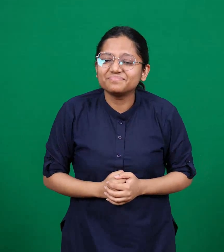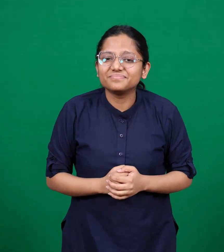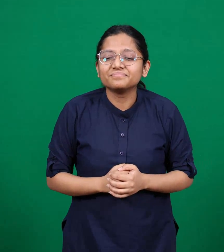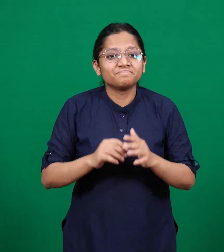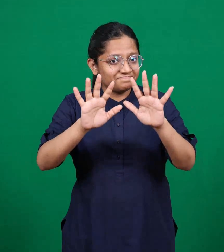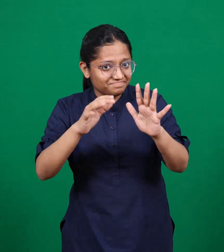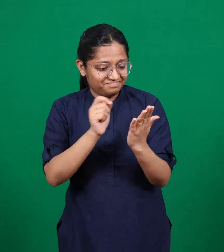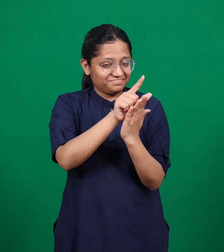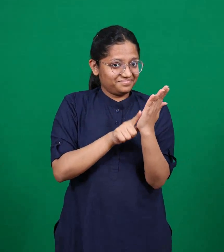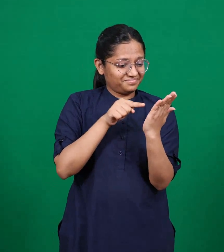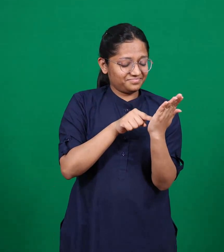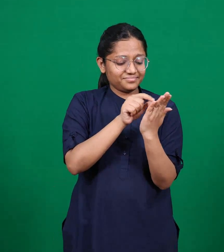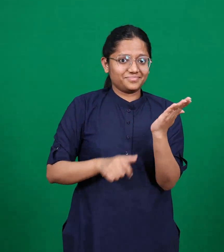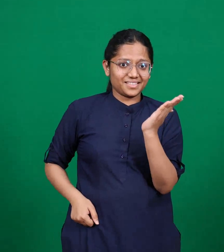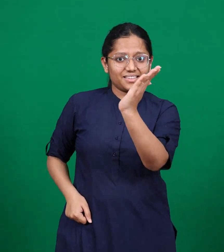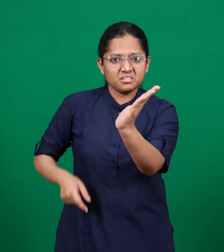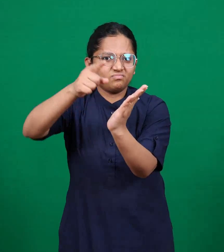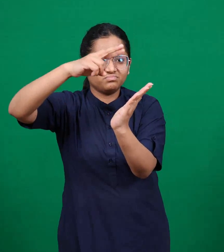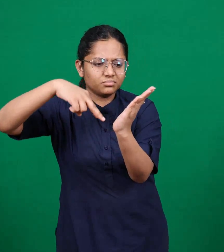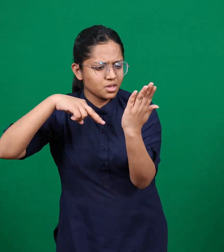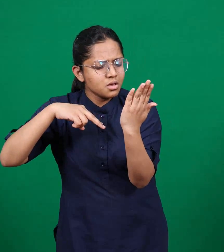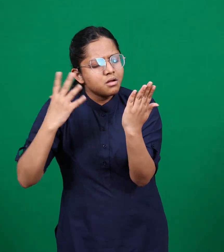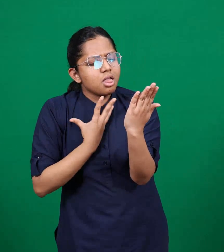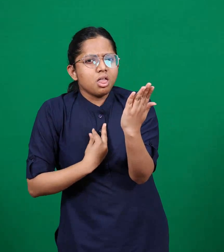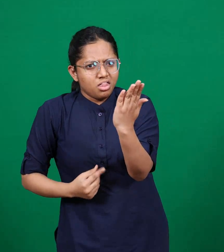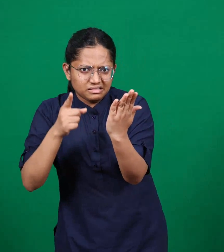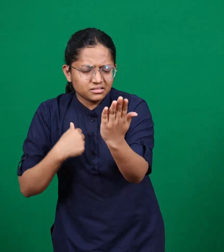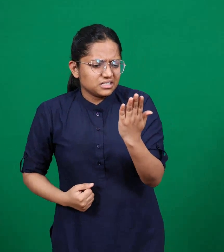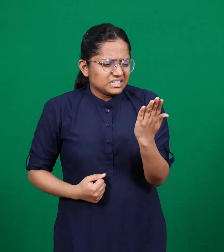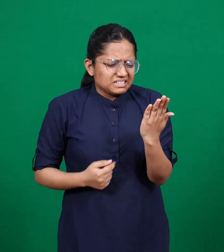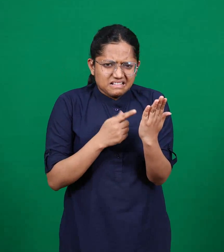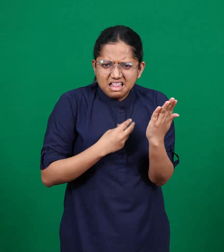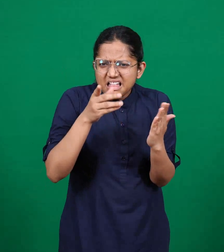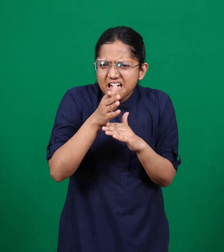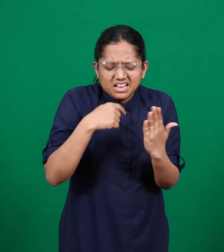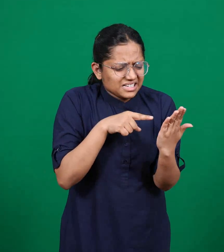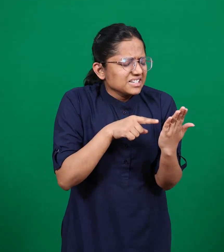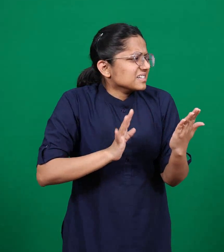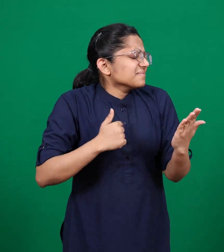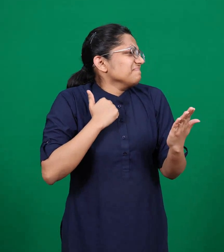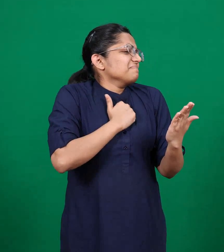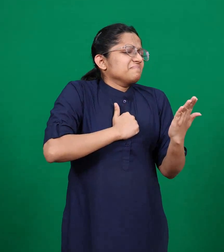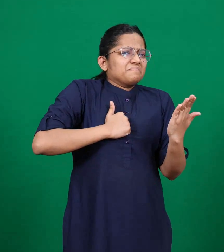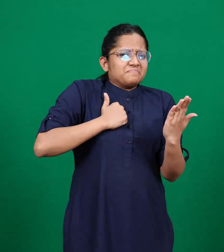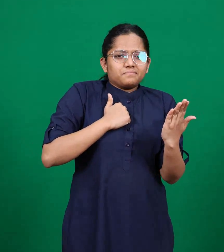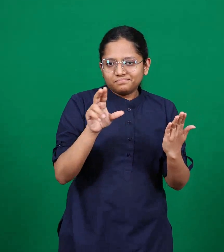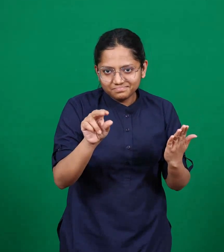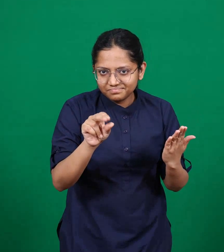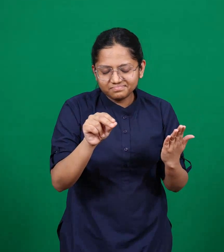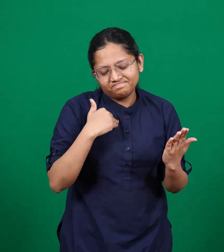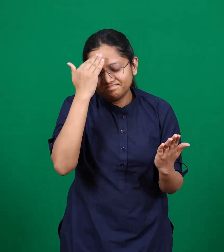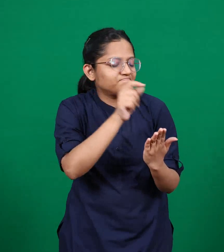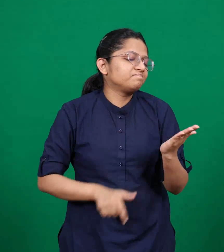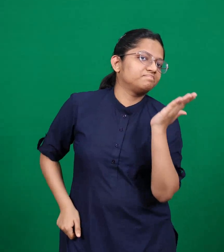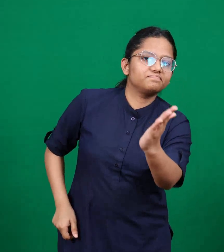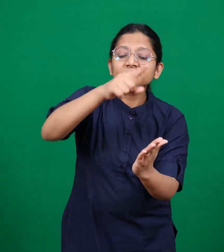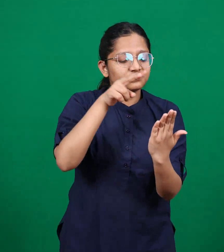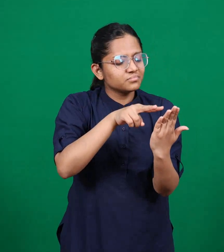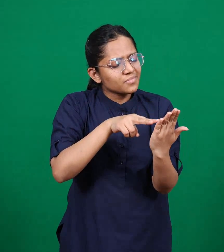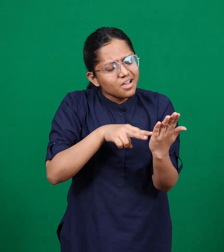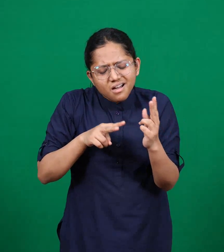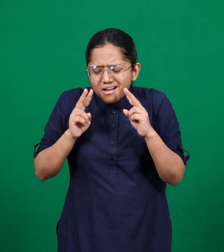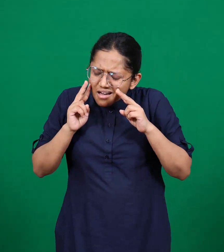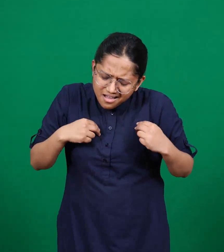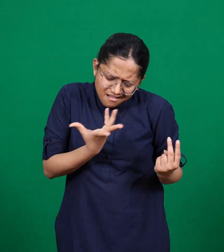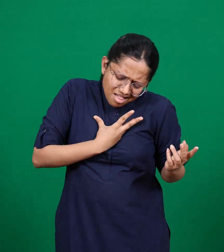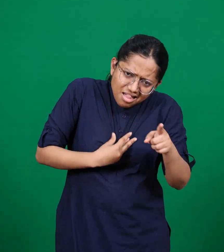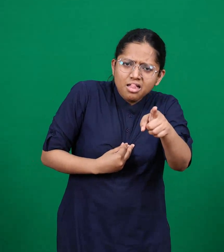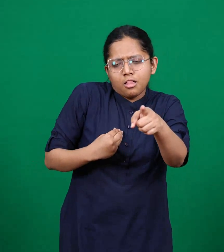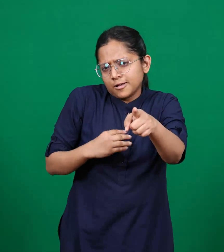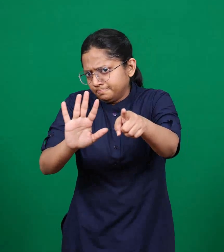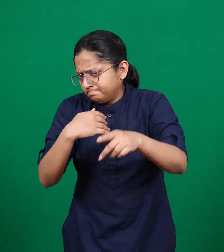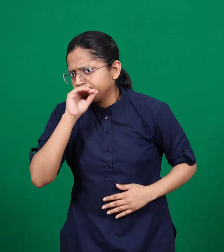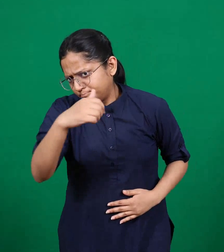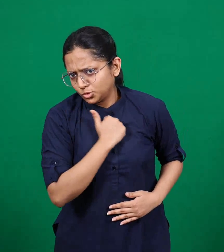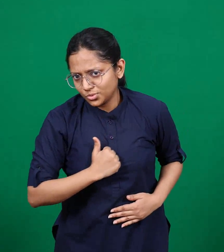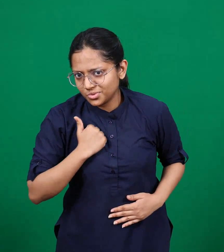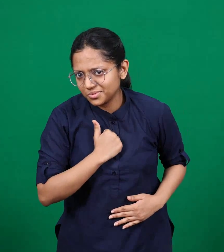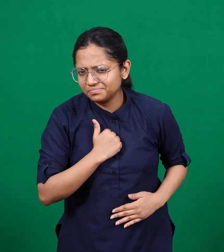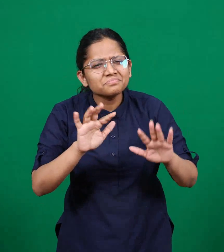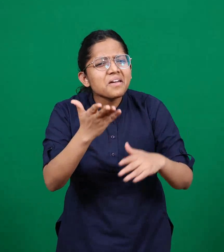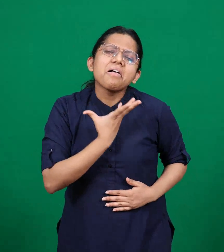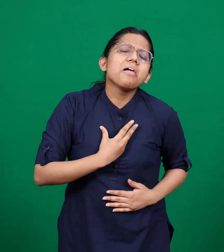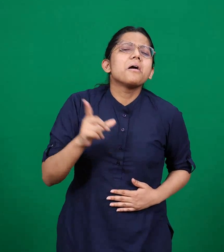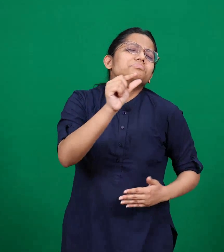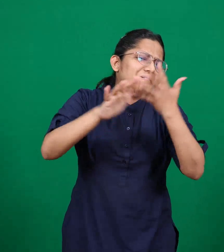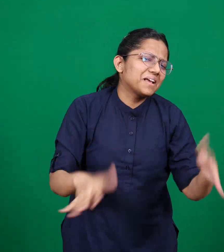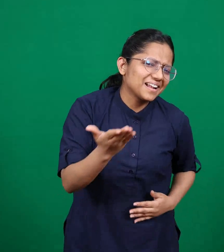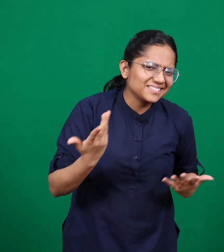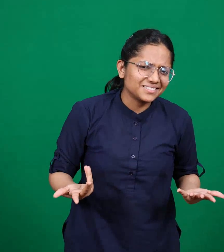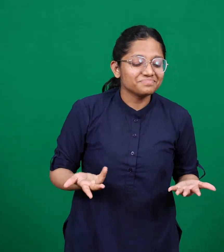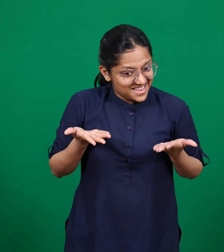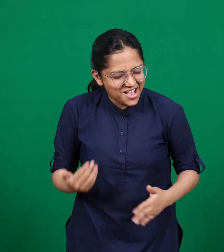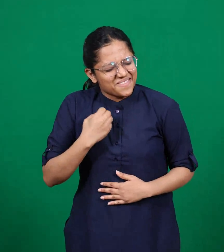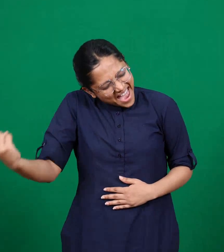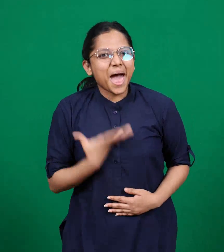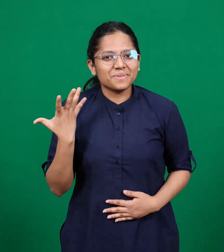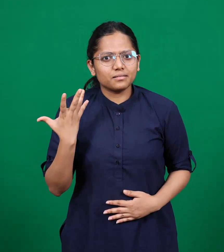Although I did regret it, I now see that my letter caused you sorrow, but only for a short time.